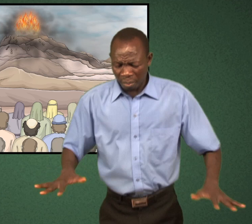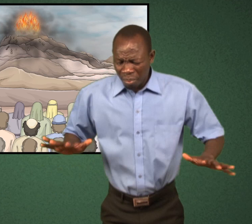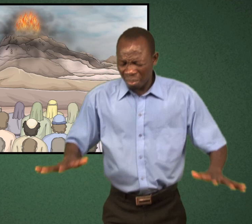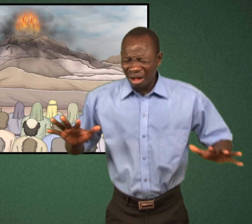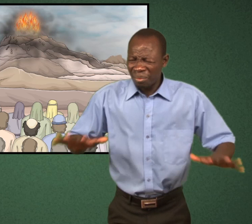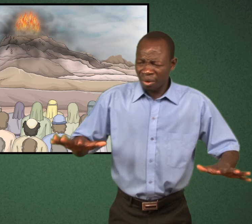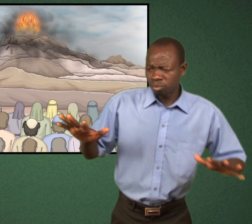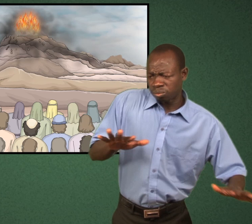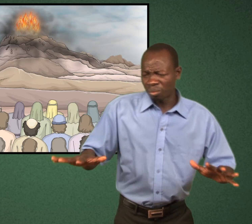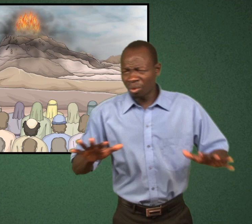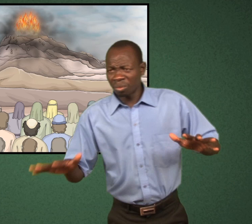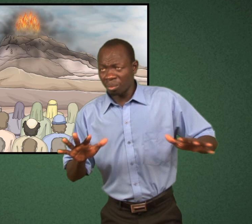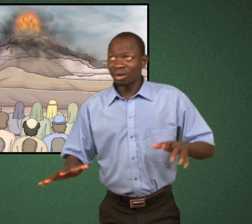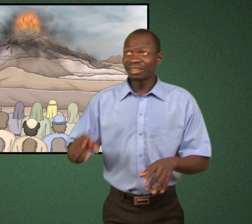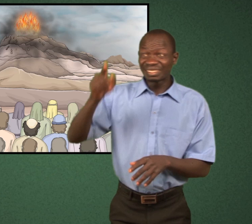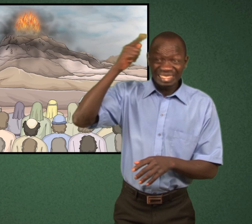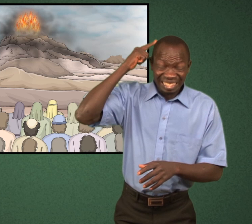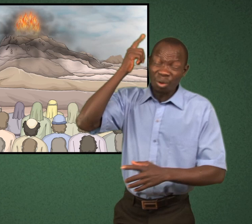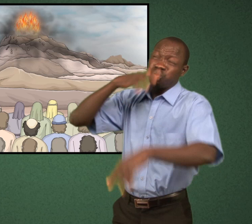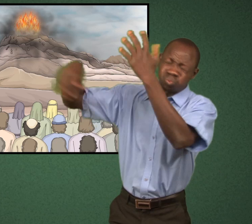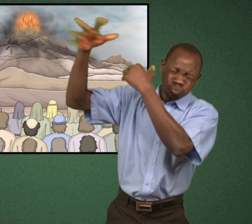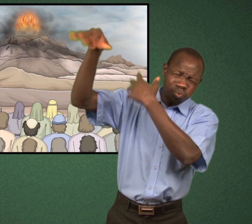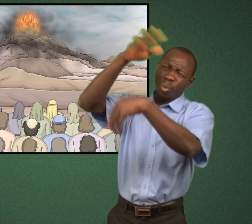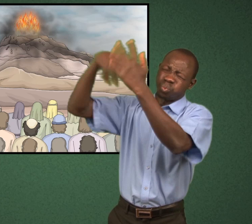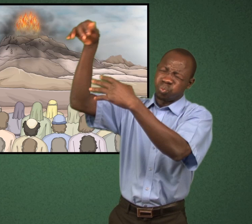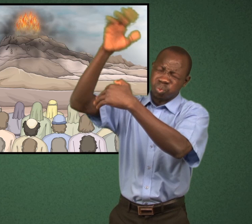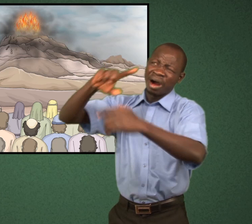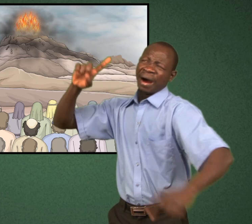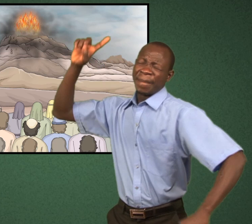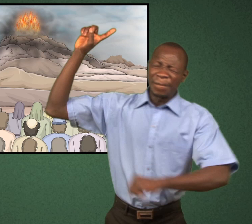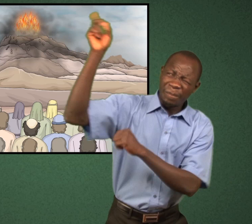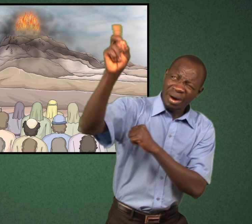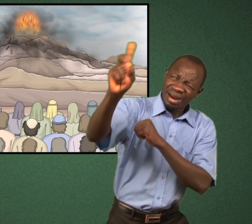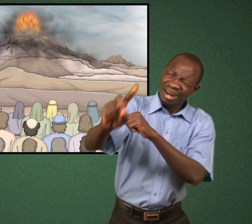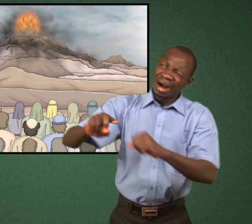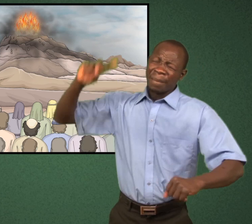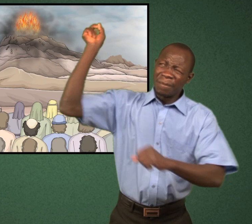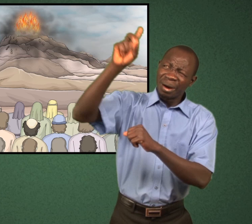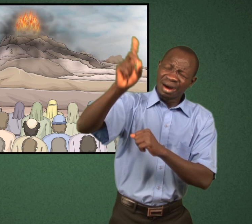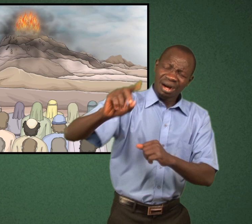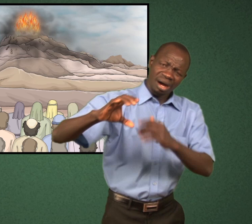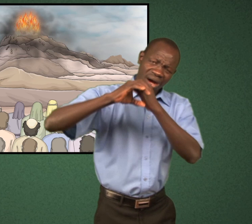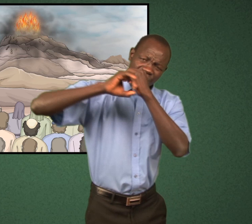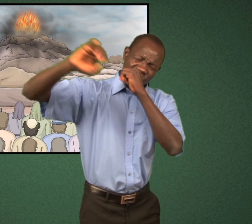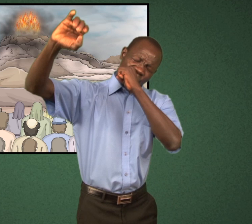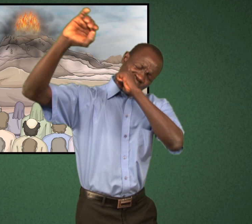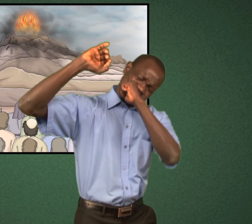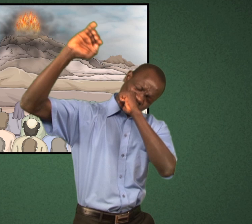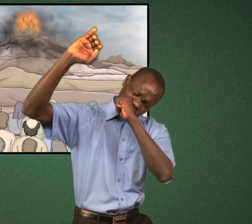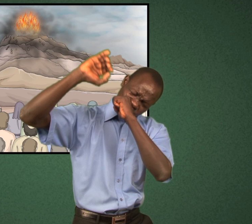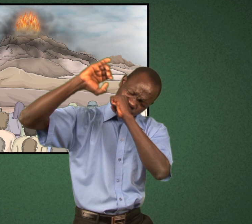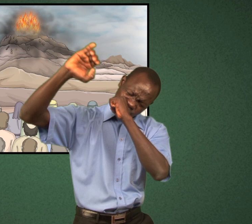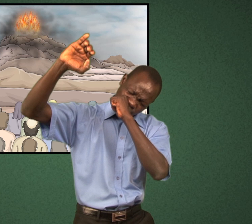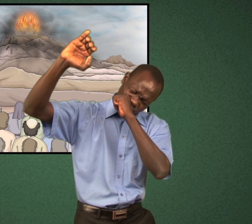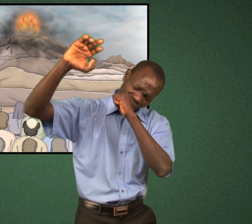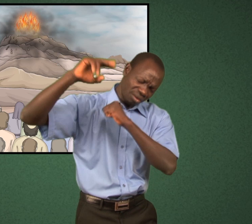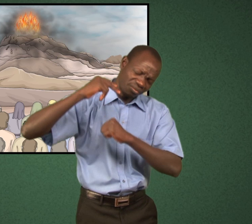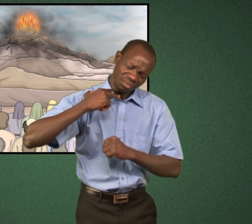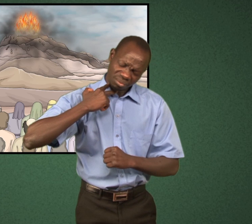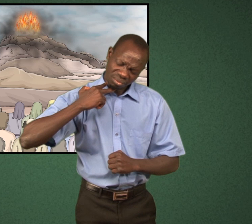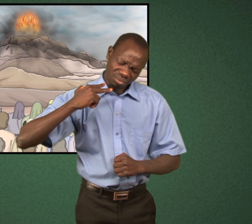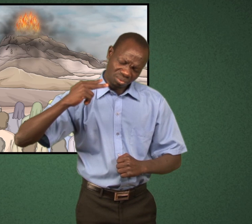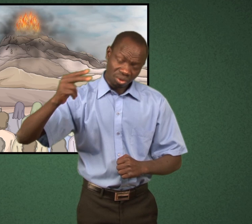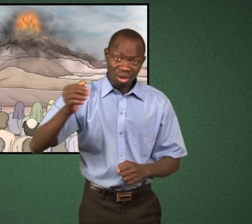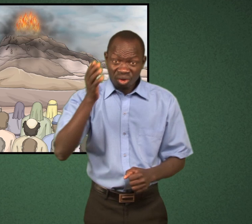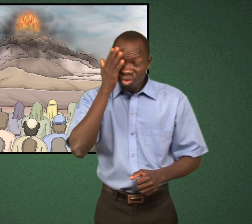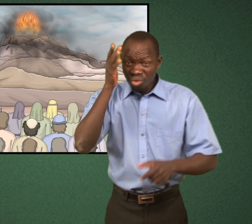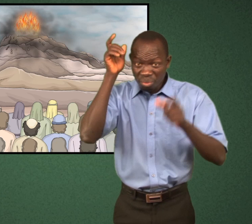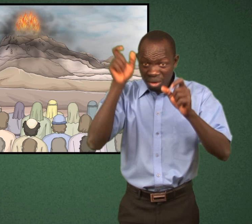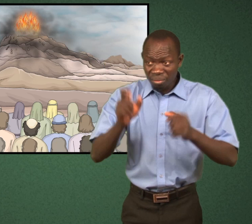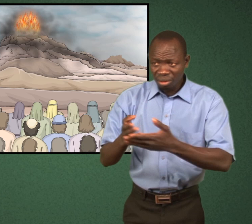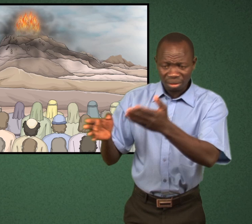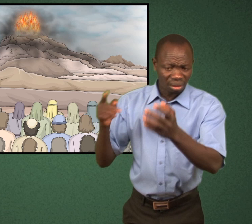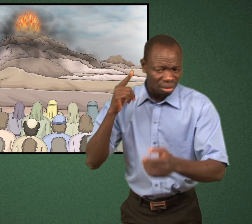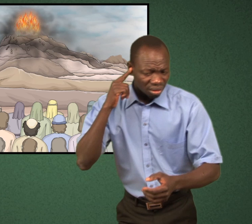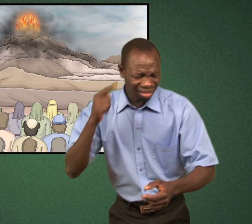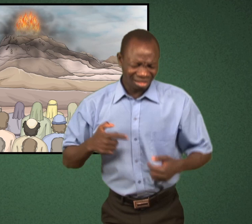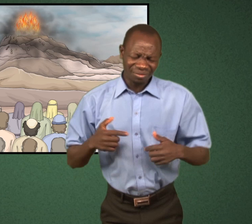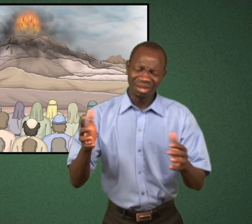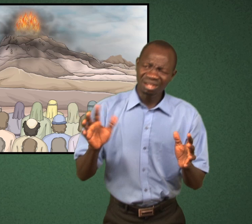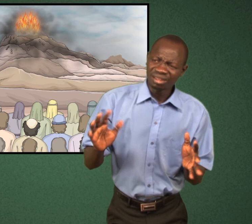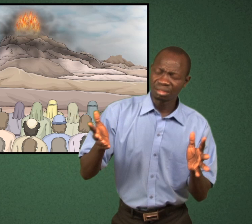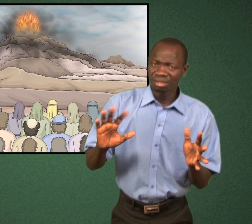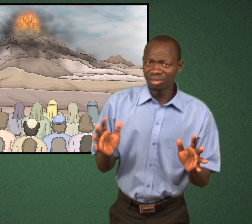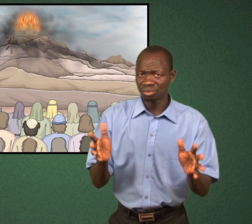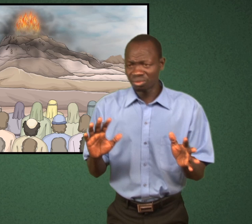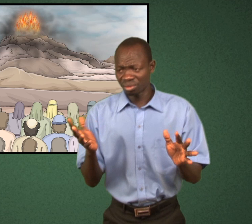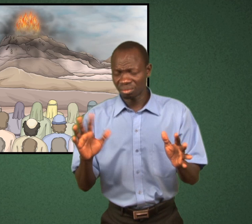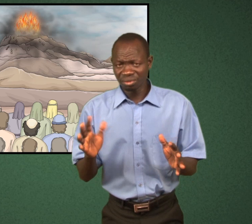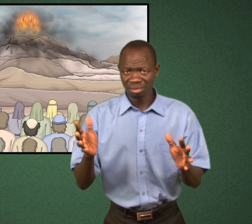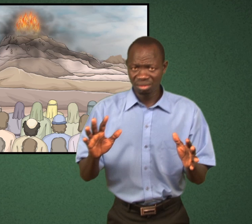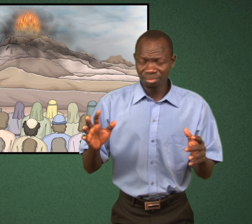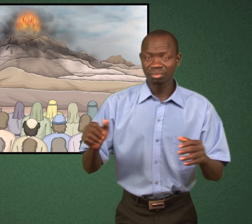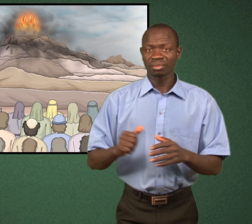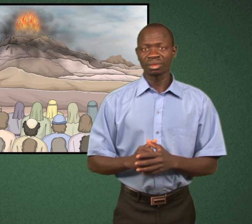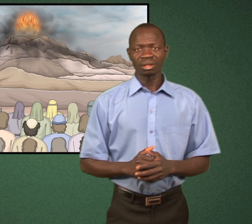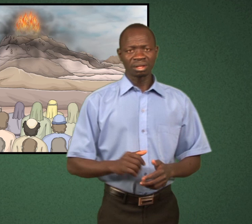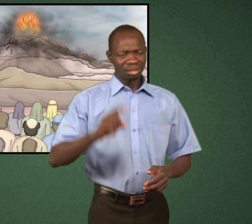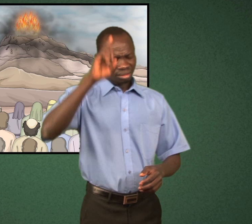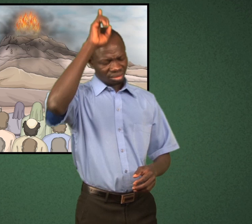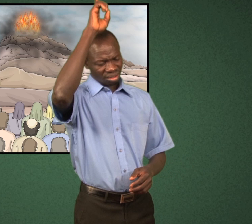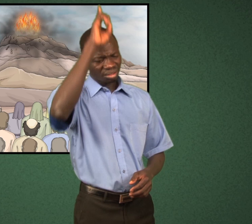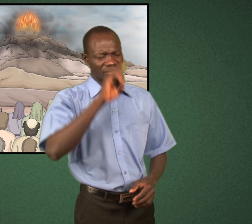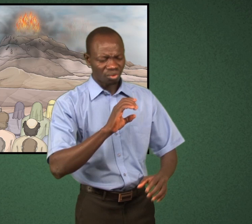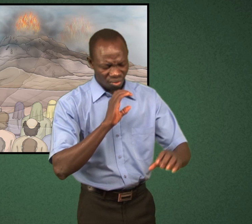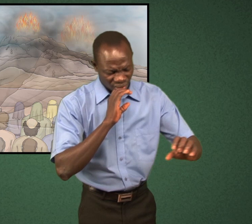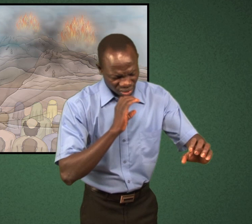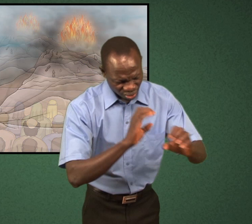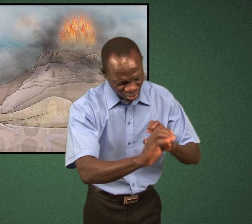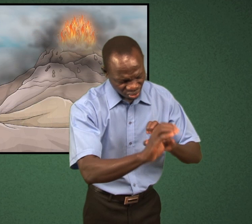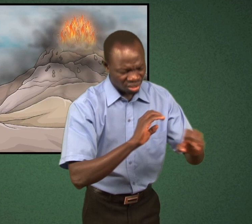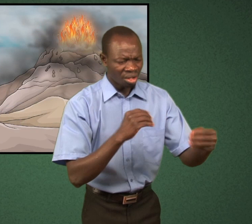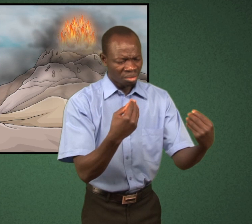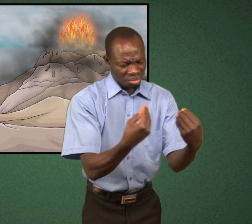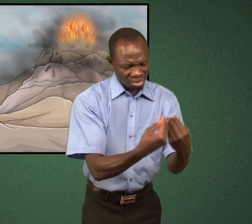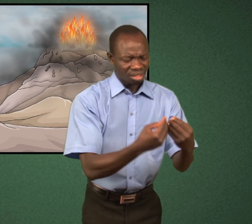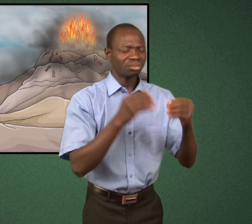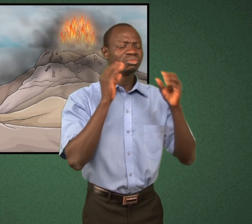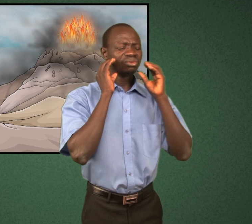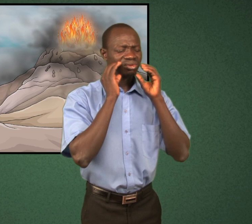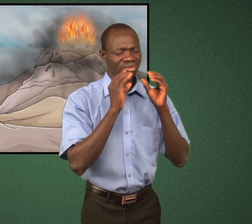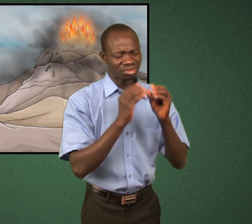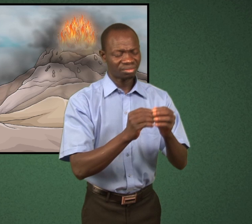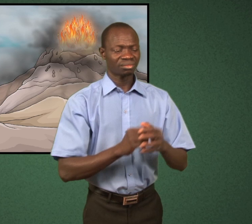And as the sound of the ram’s horn grew louder and louder, Moses spoke and God answered him in the thunder.